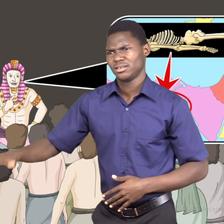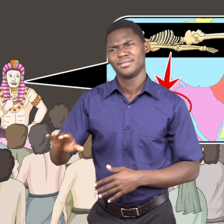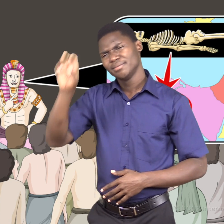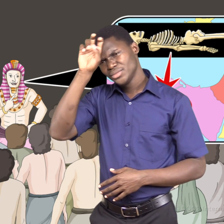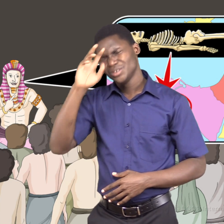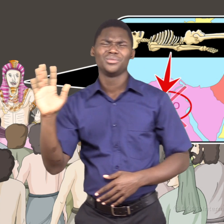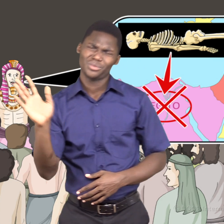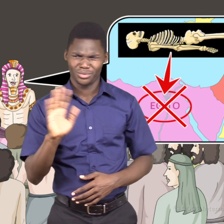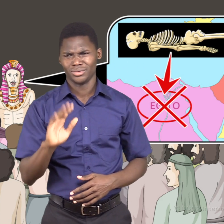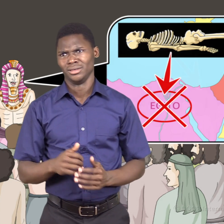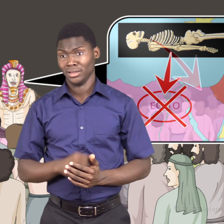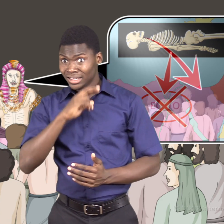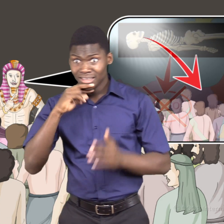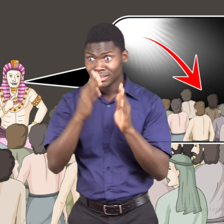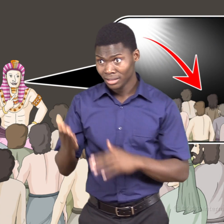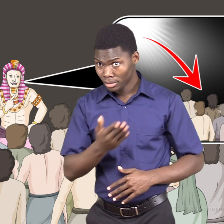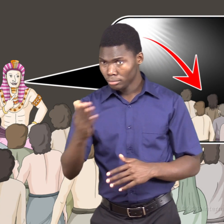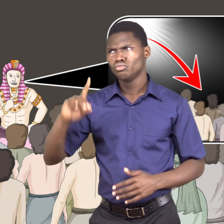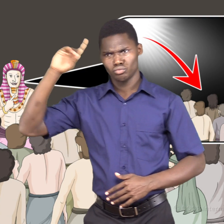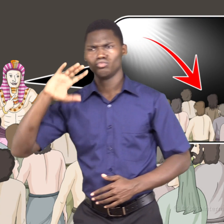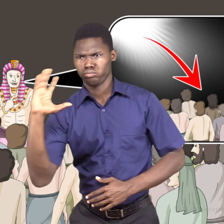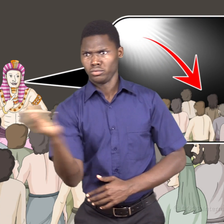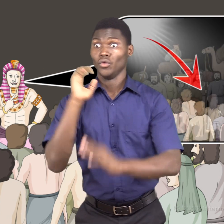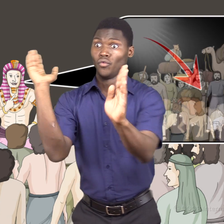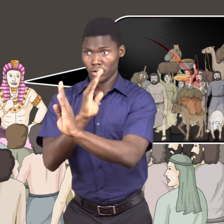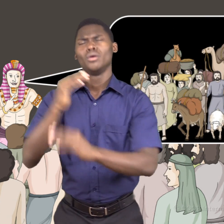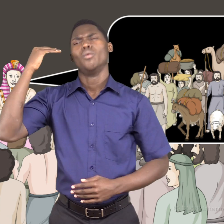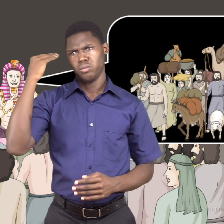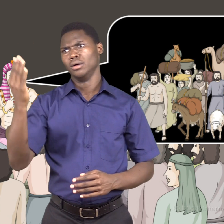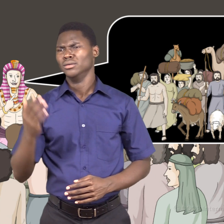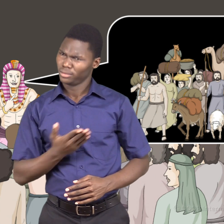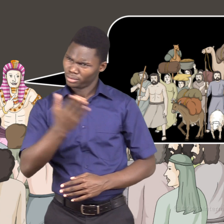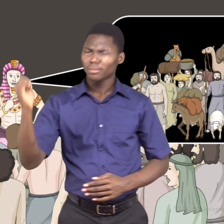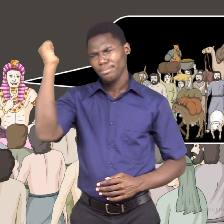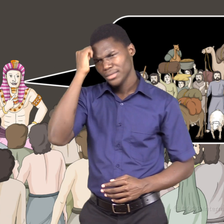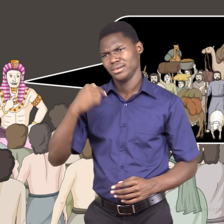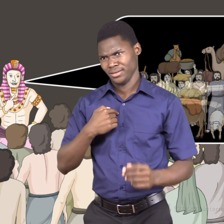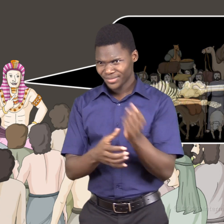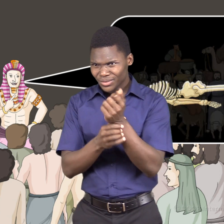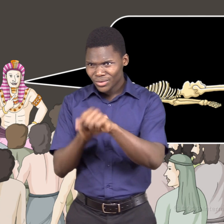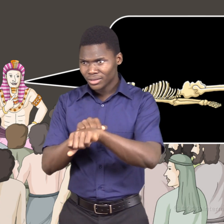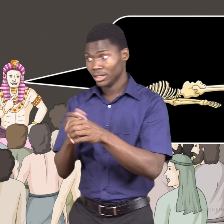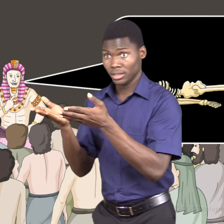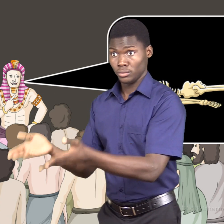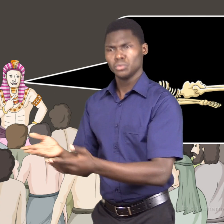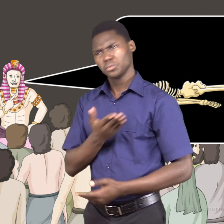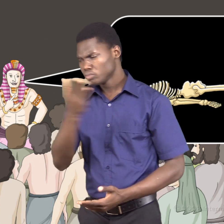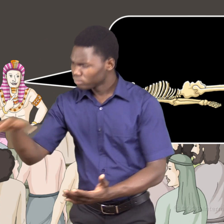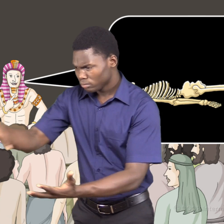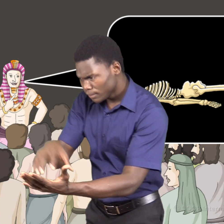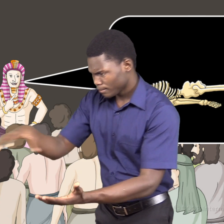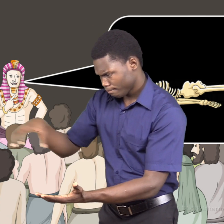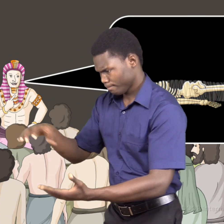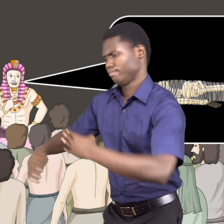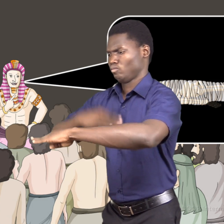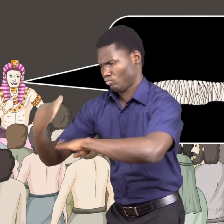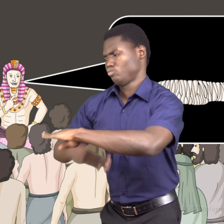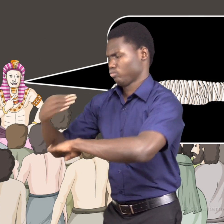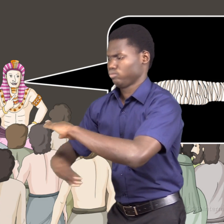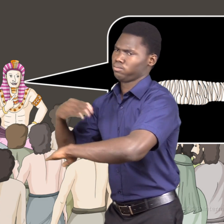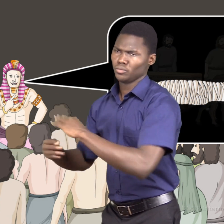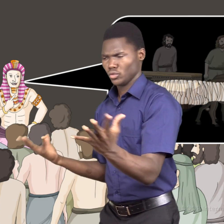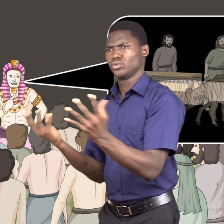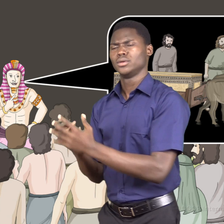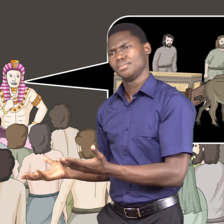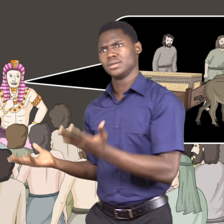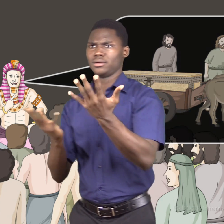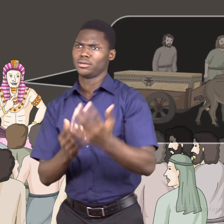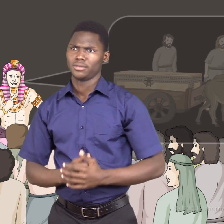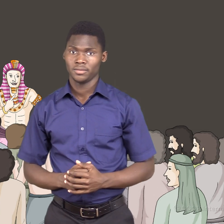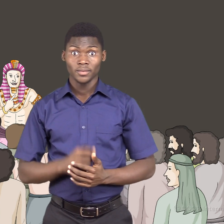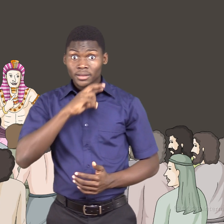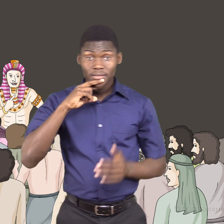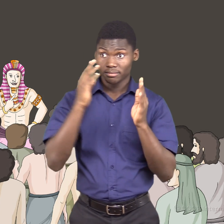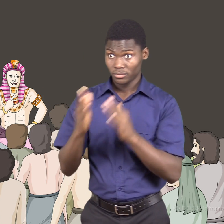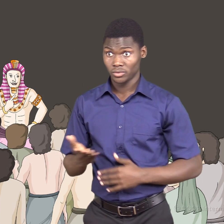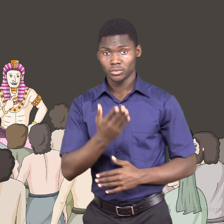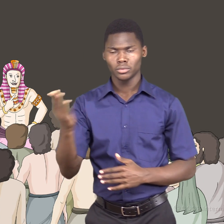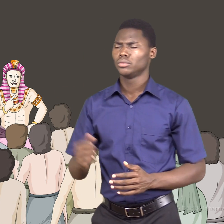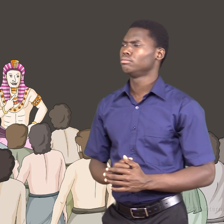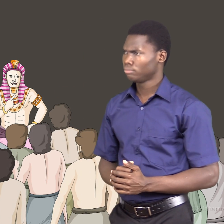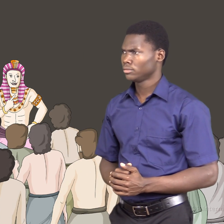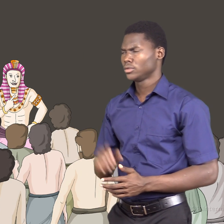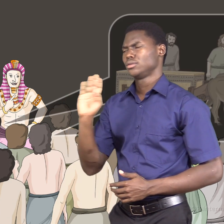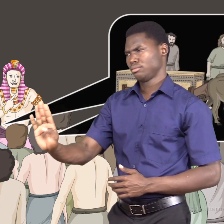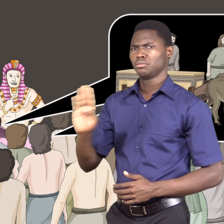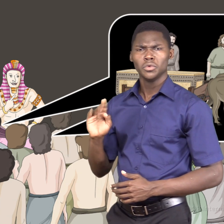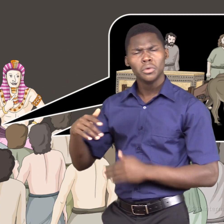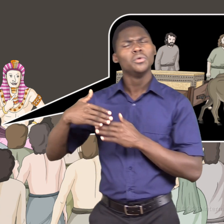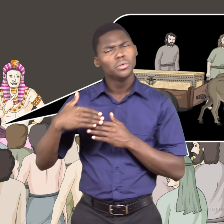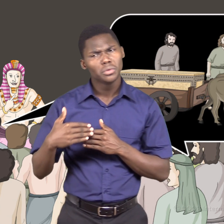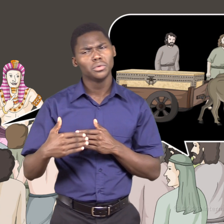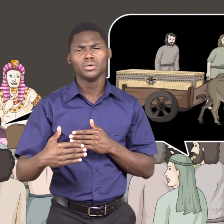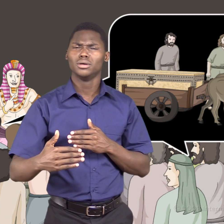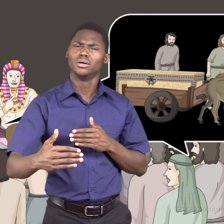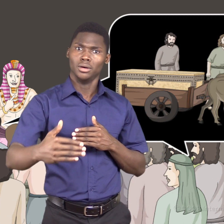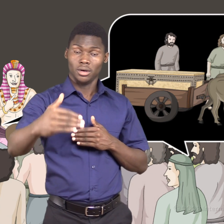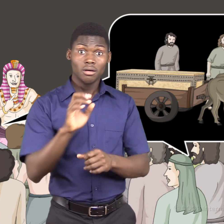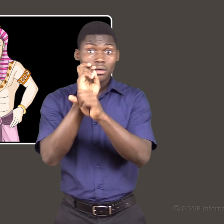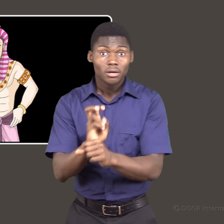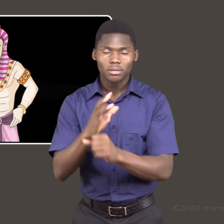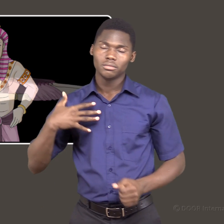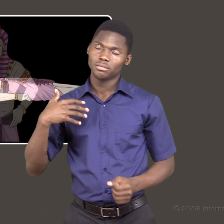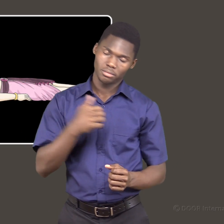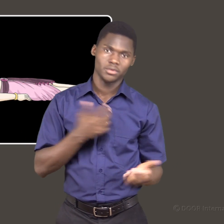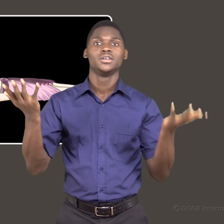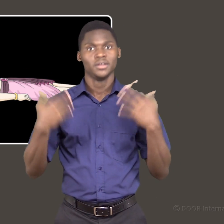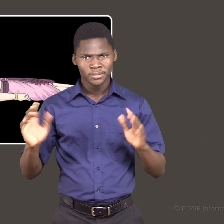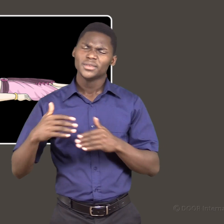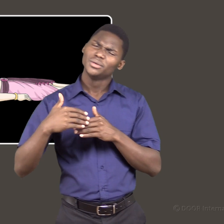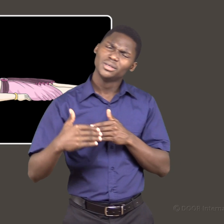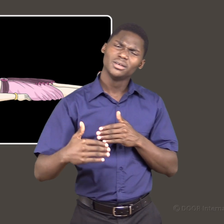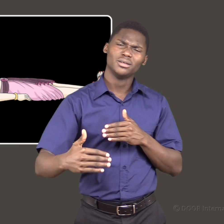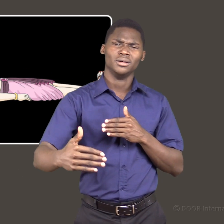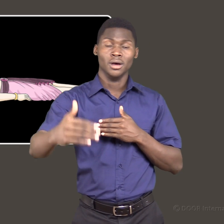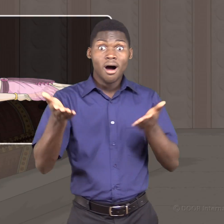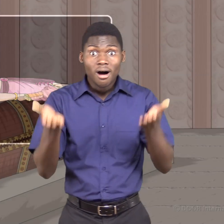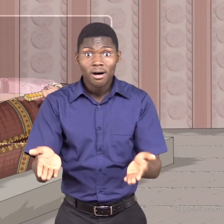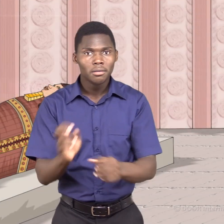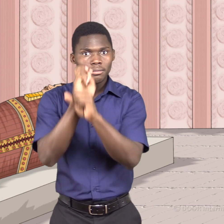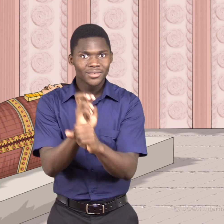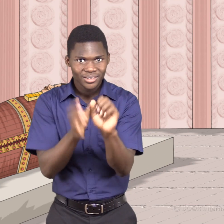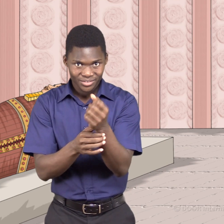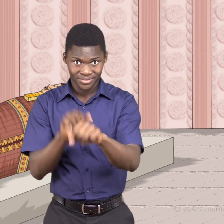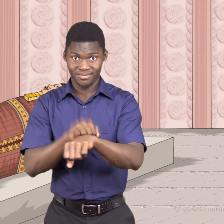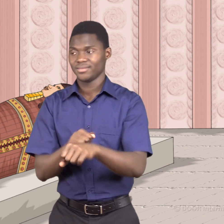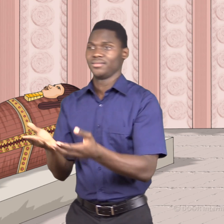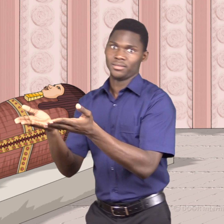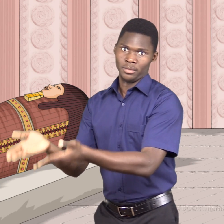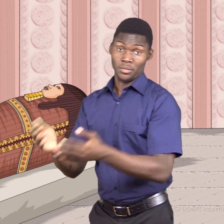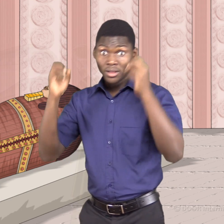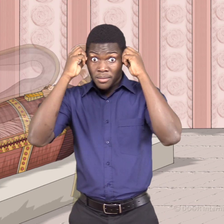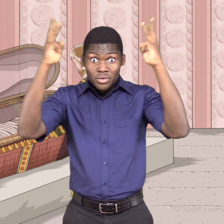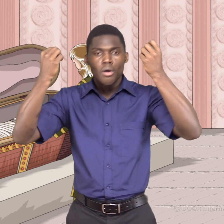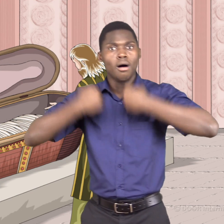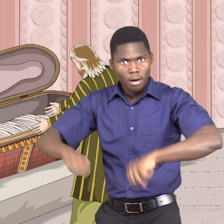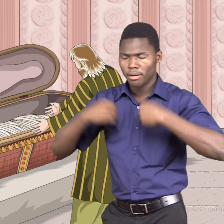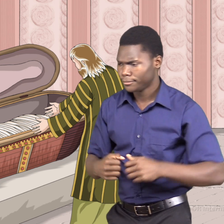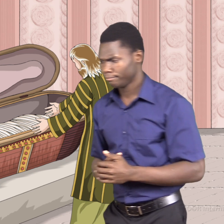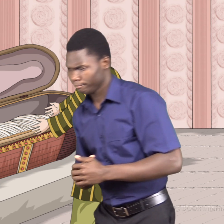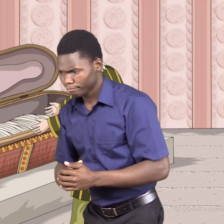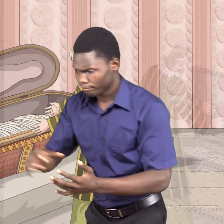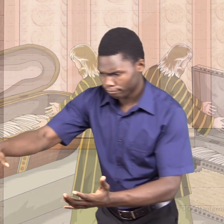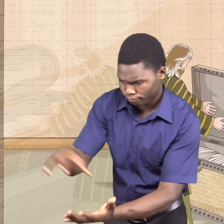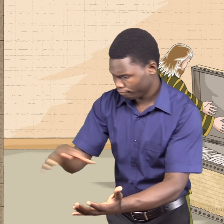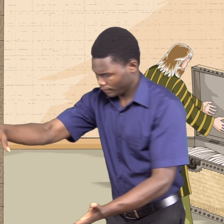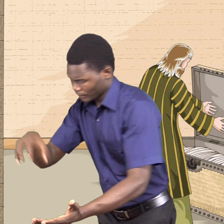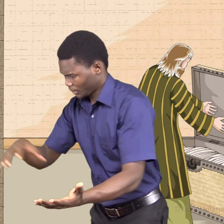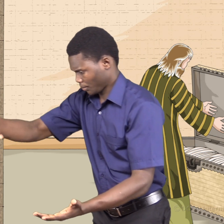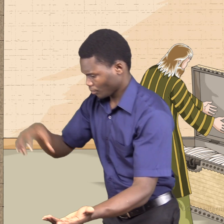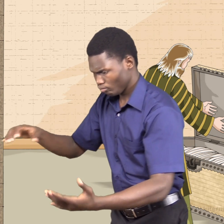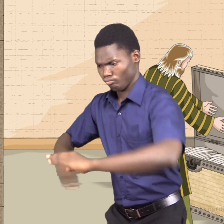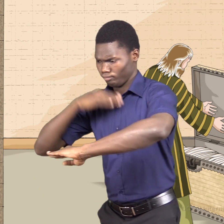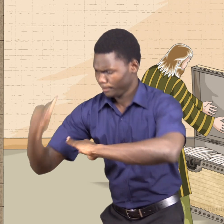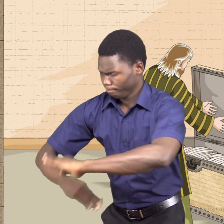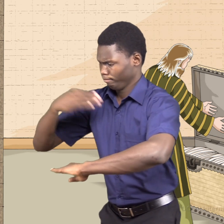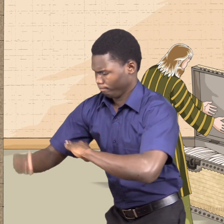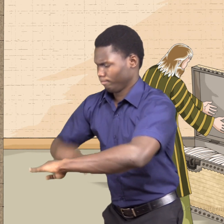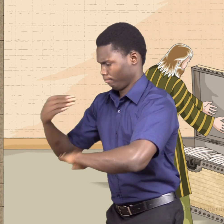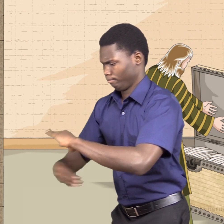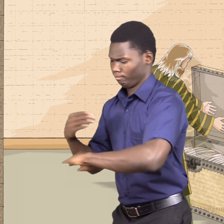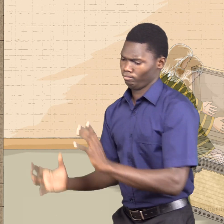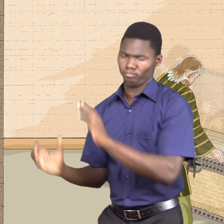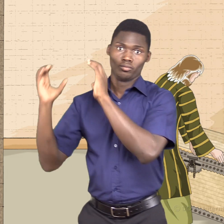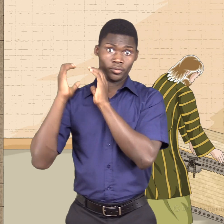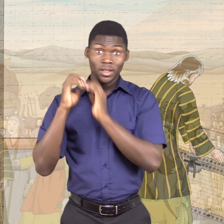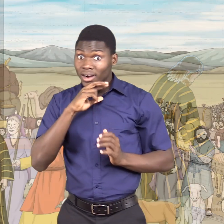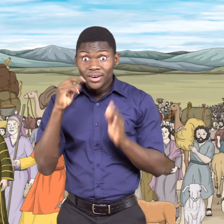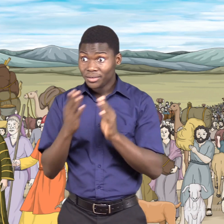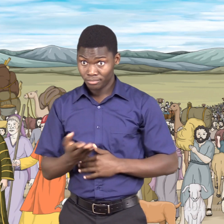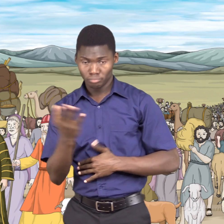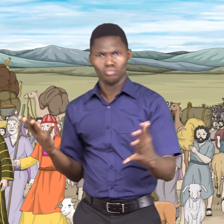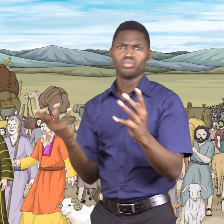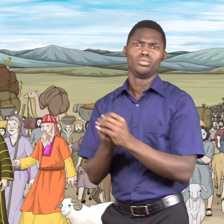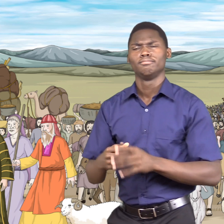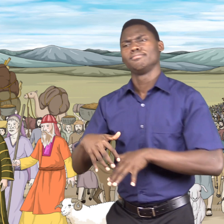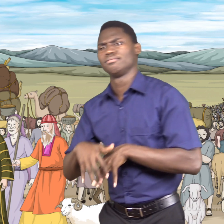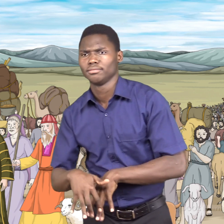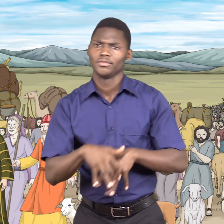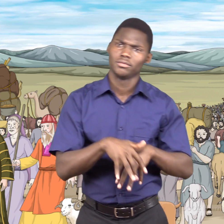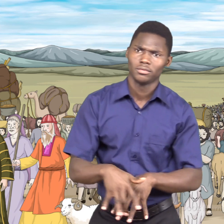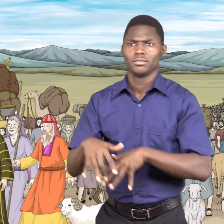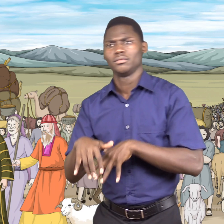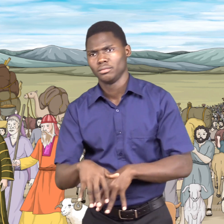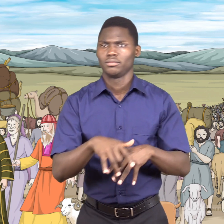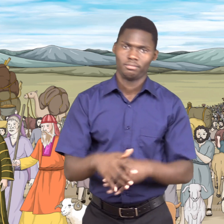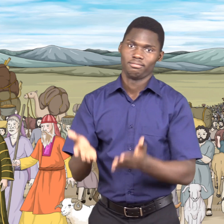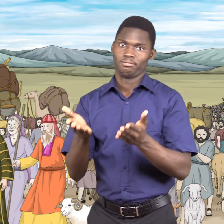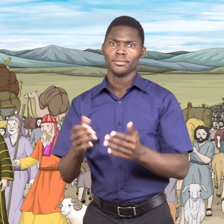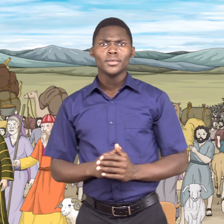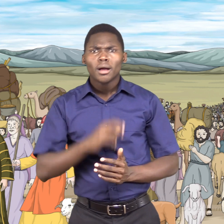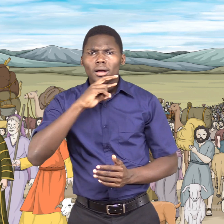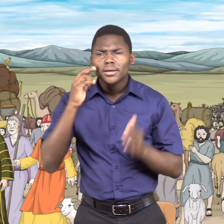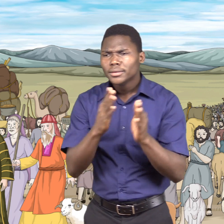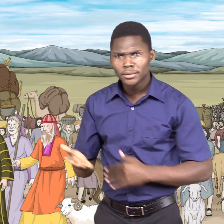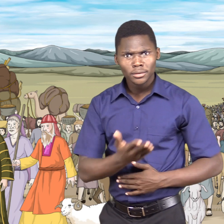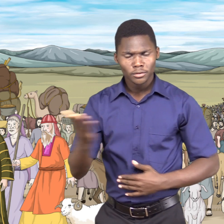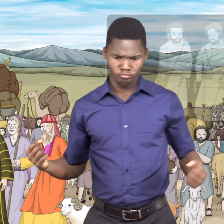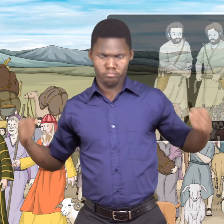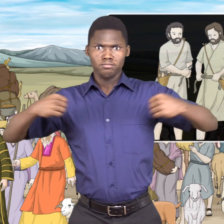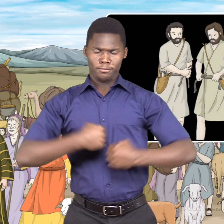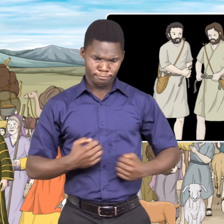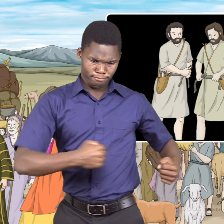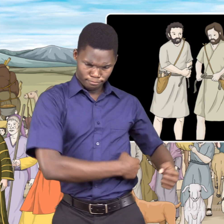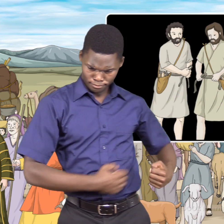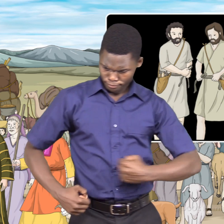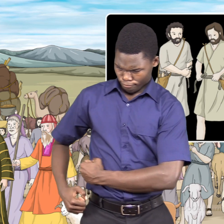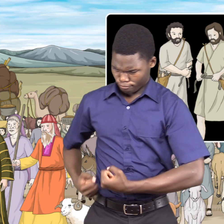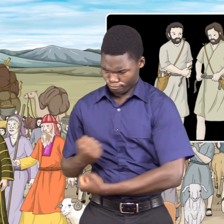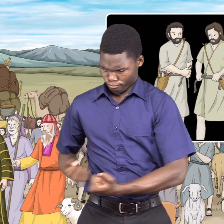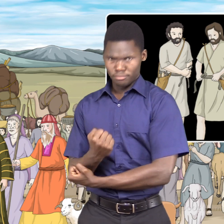For God said, “If the people face war, they might change their minds and return to Egypt.” So God led the people around by the way of the wilderness toward the Red Sea.